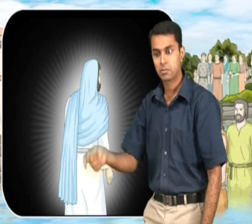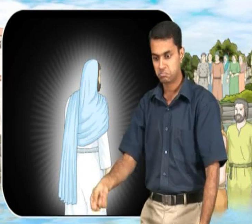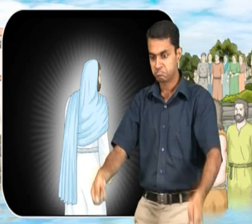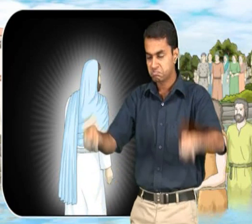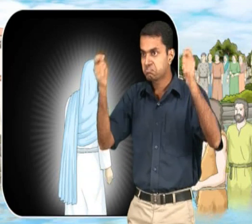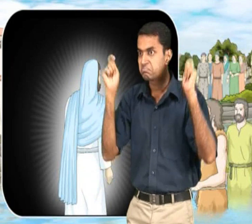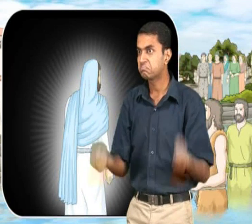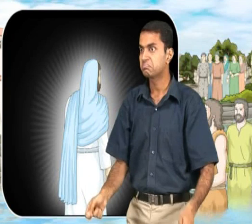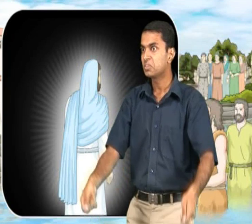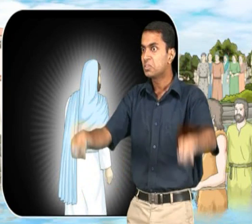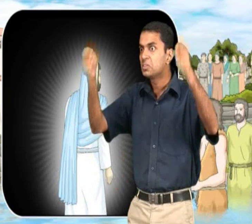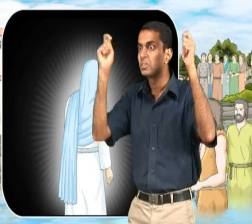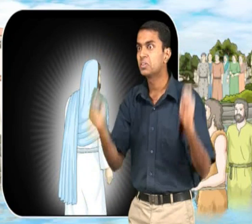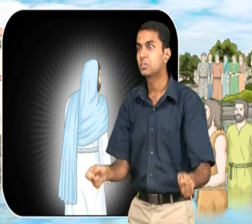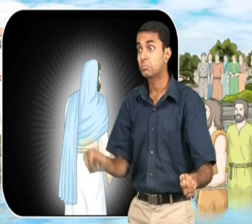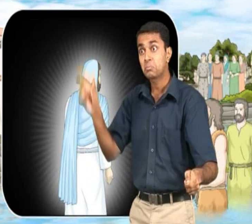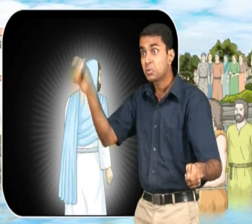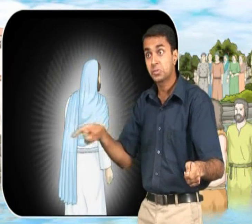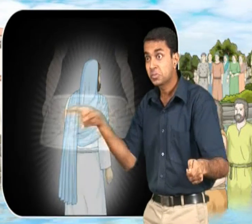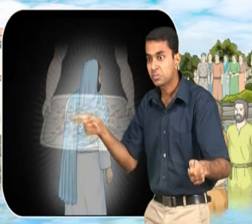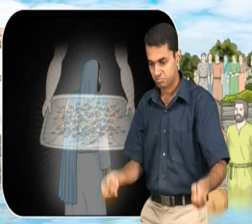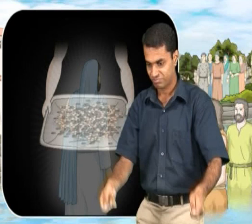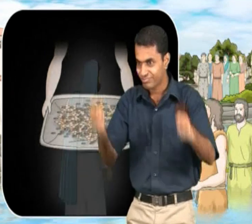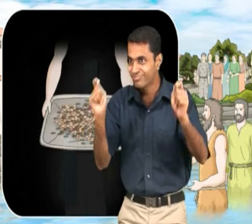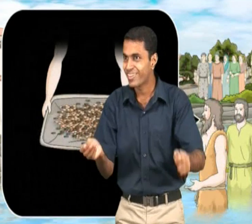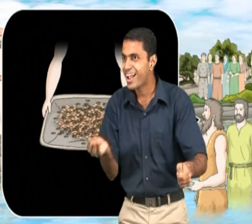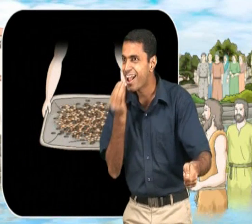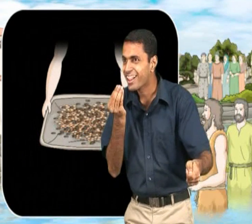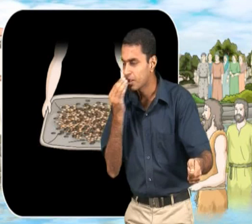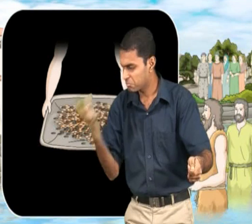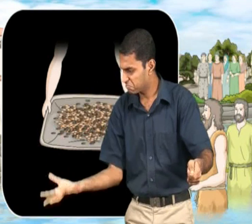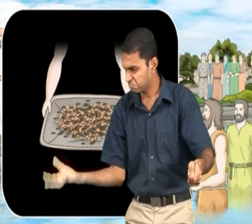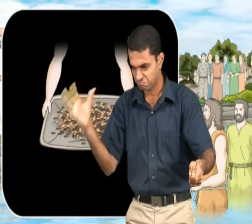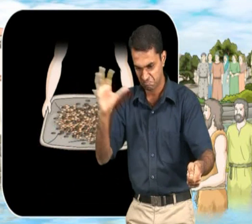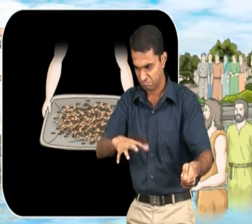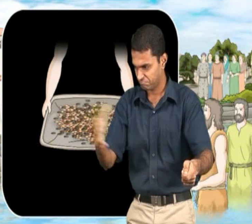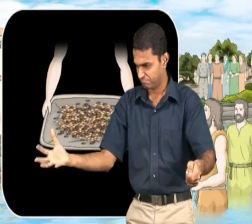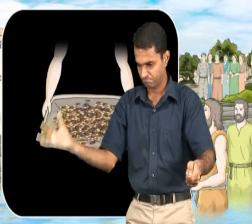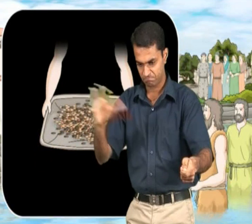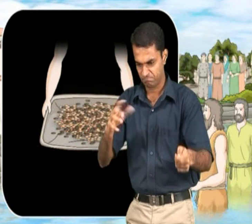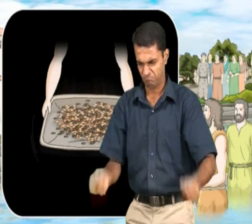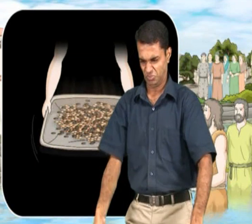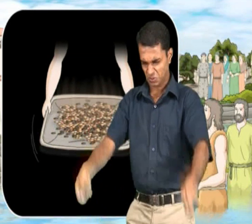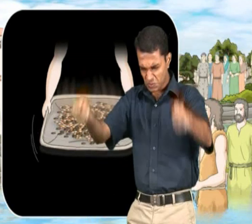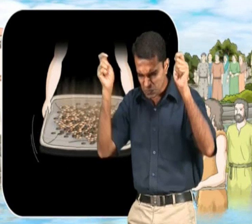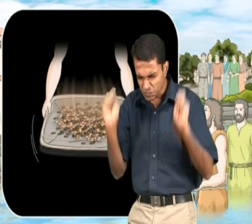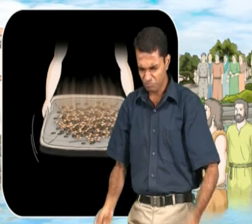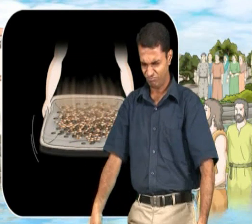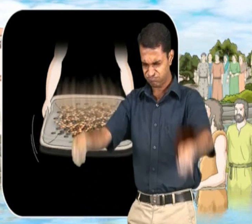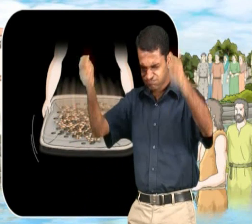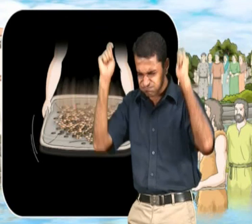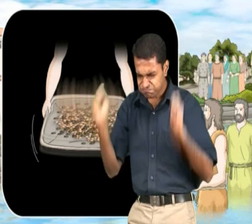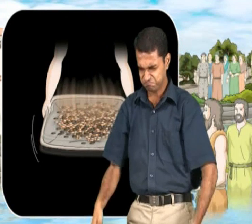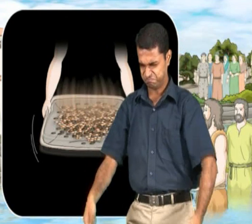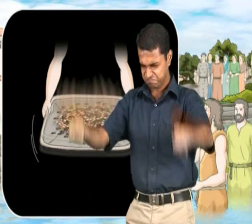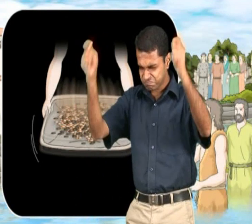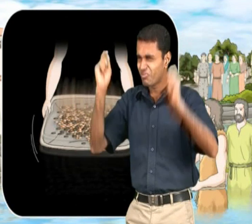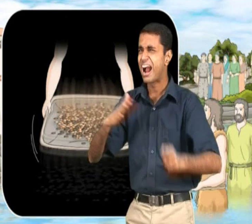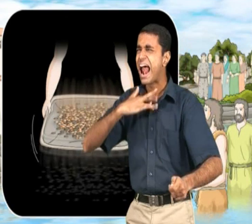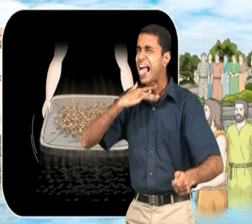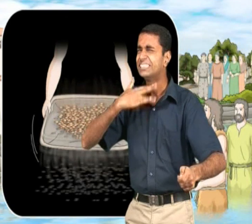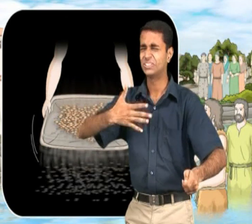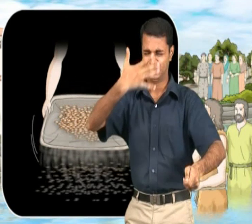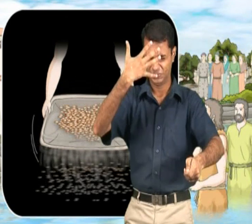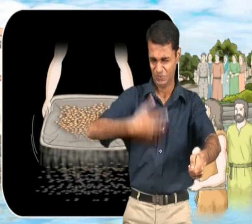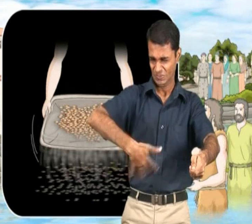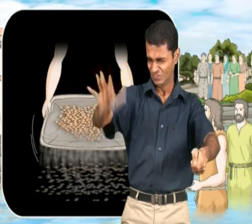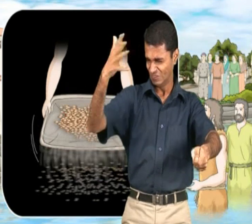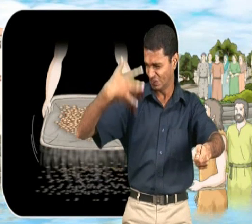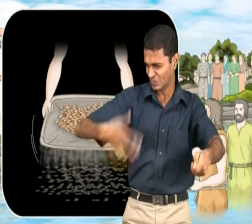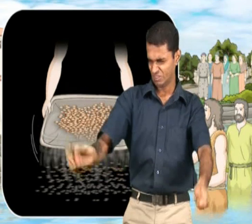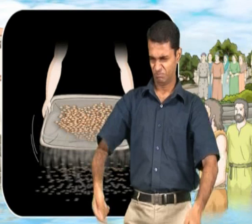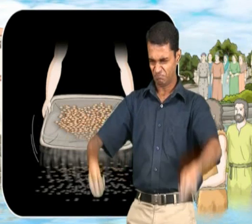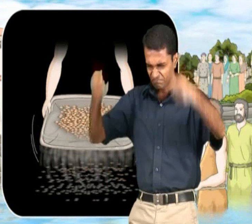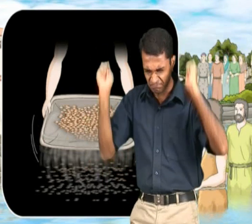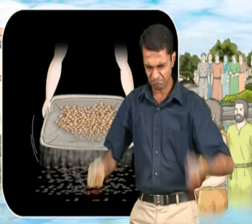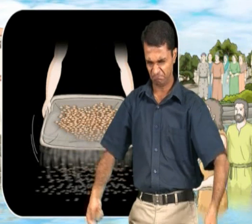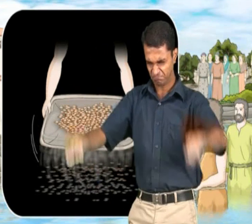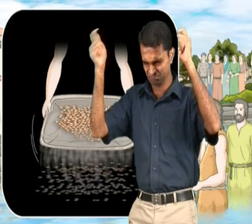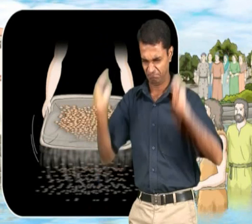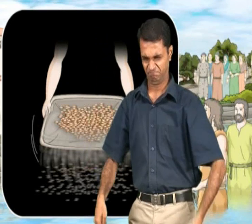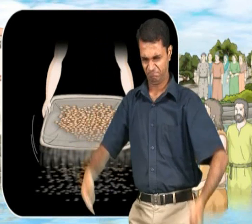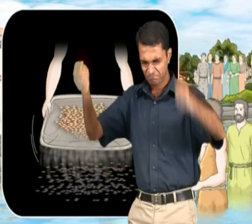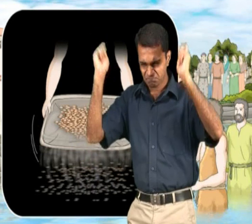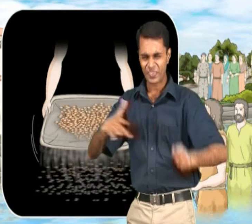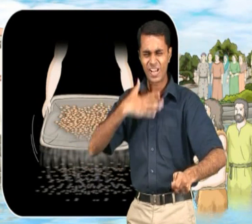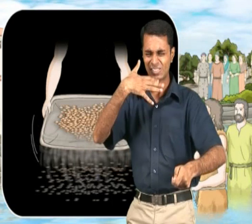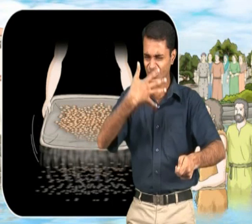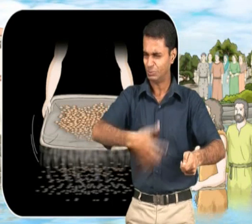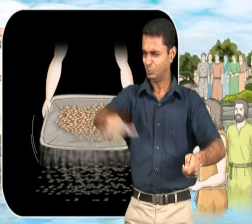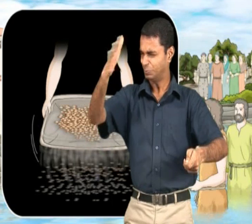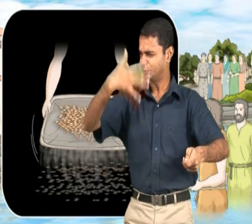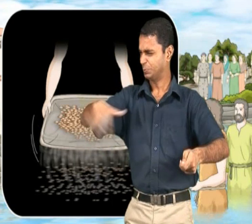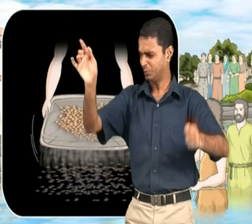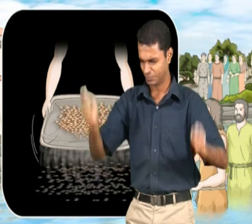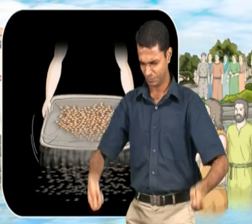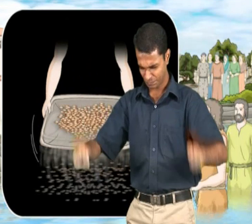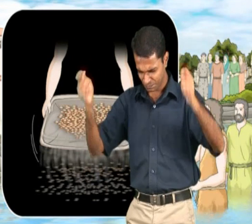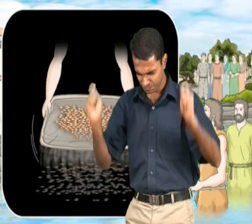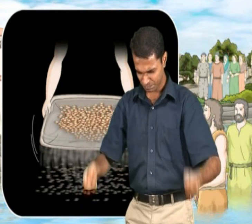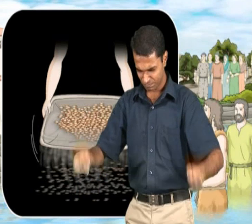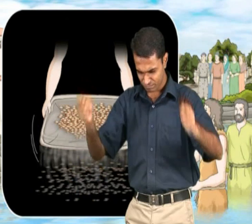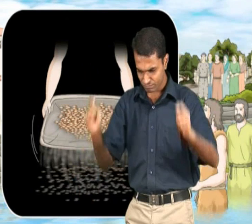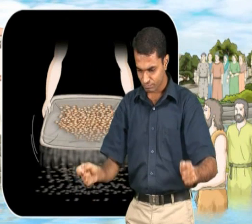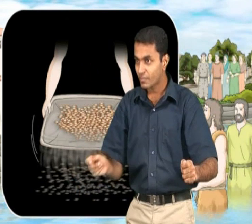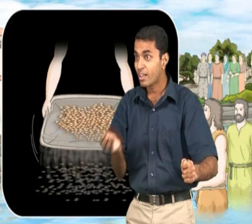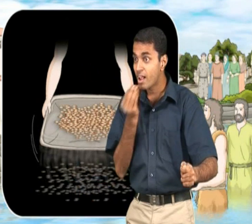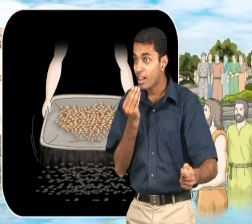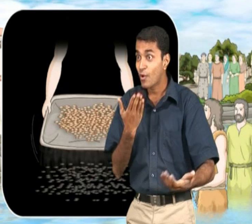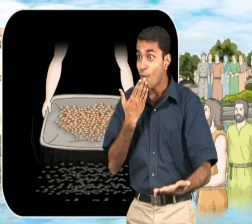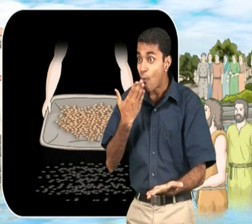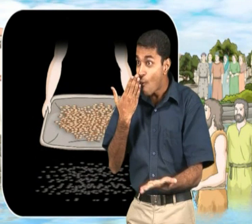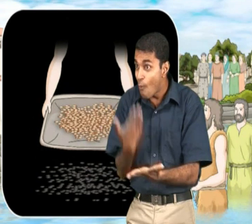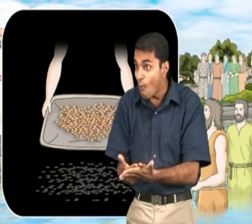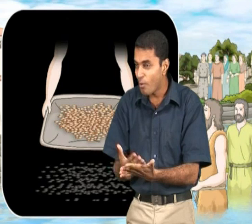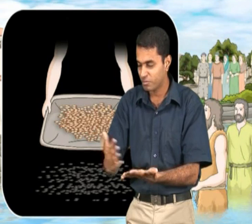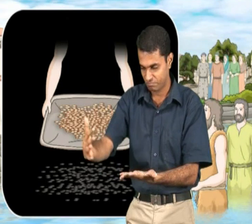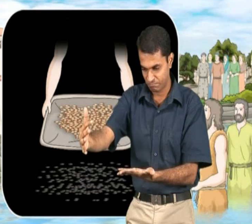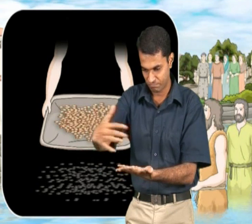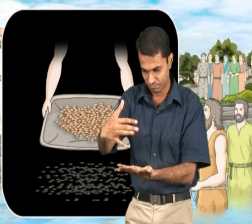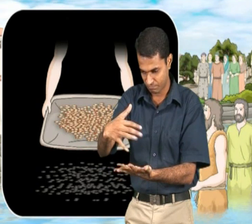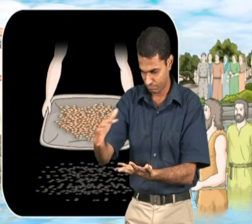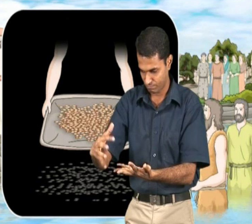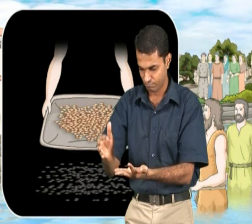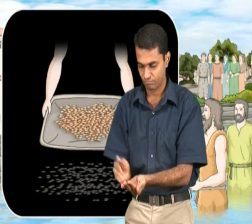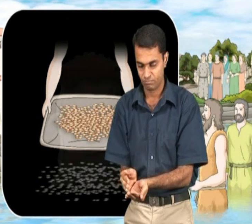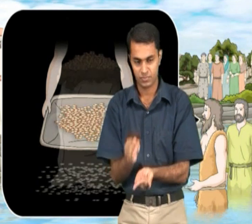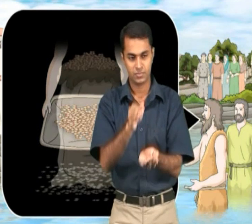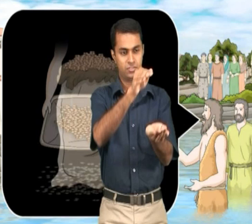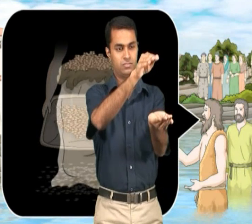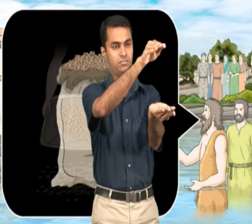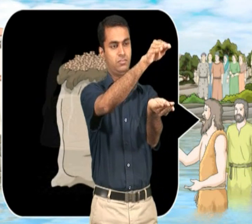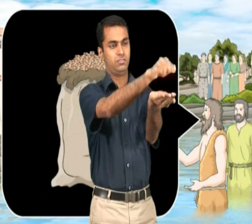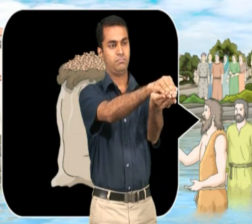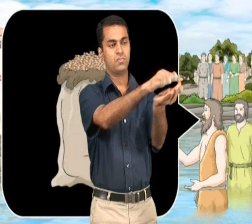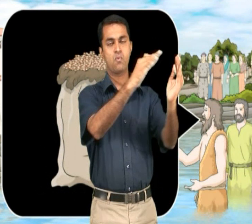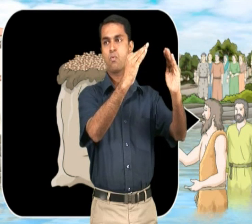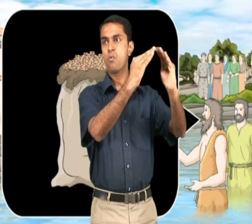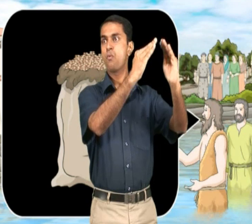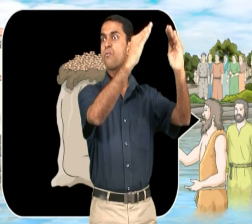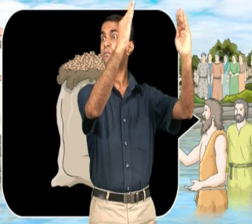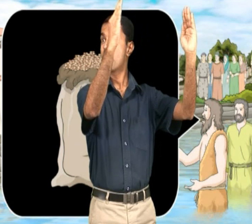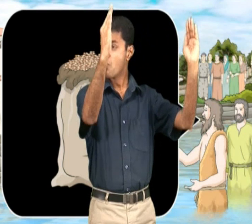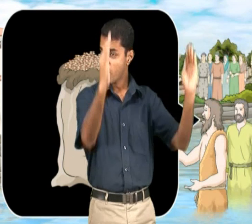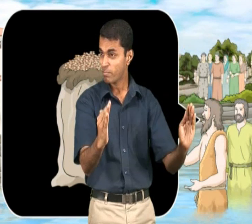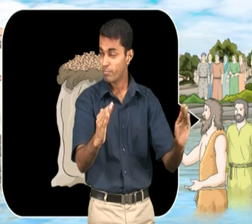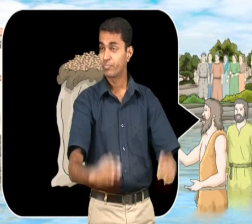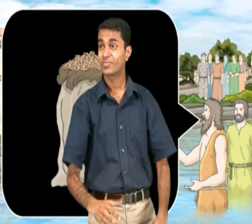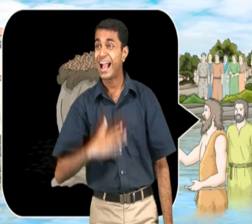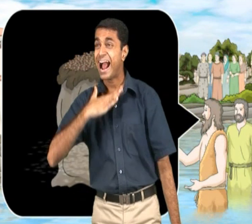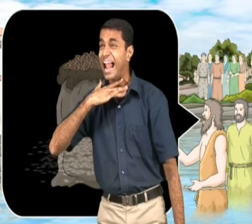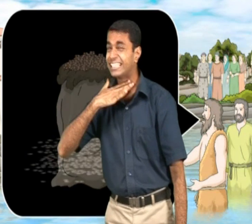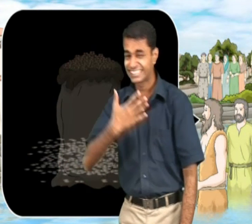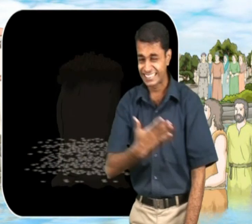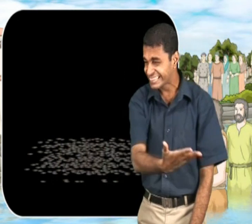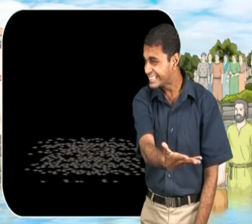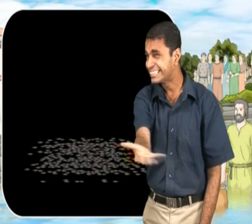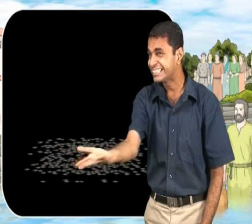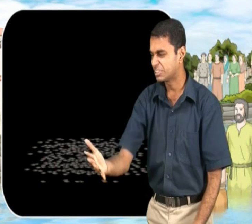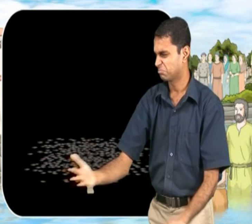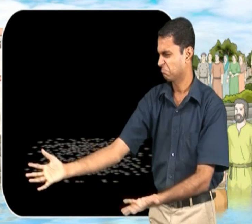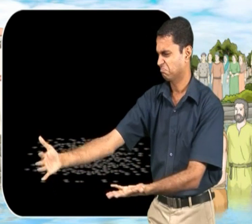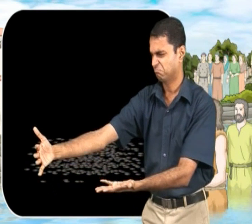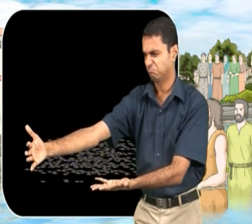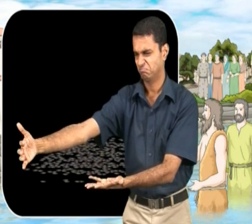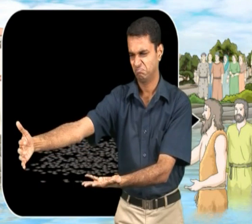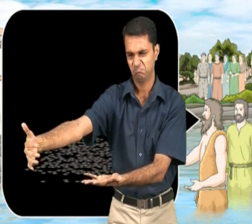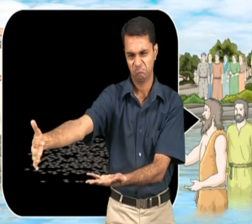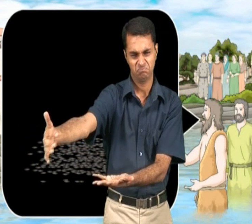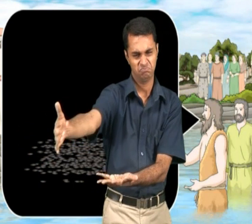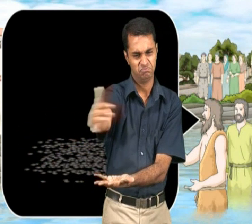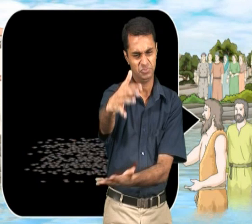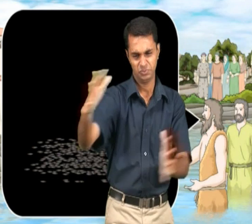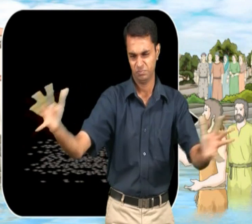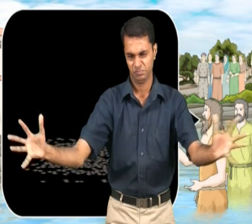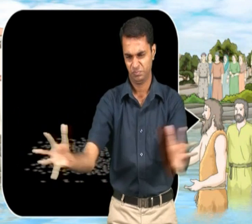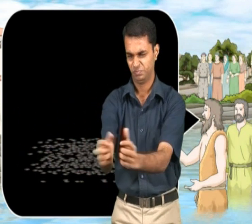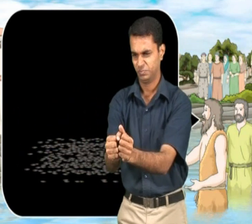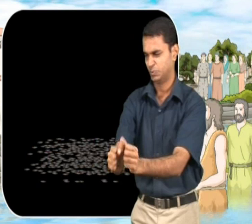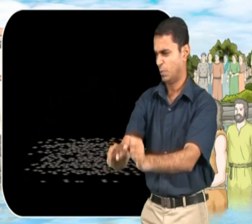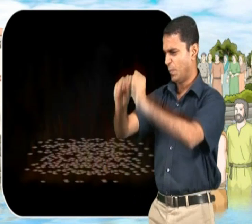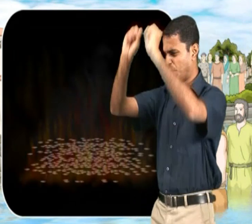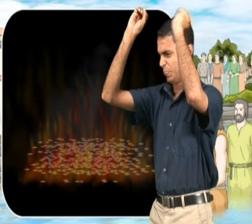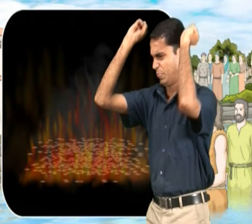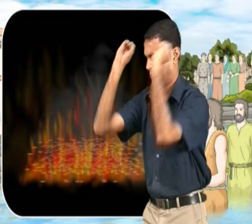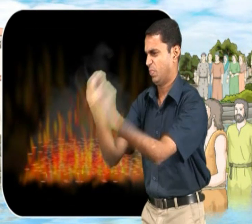His winnowing fork is in His hand to clear His threshing floor and to gather His wheat into the barn;